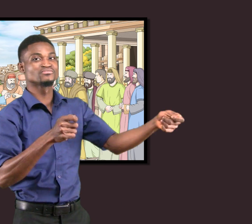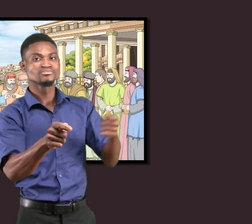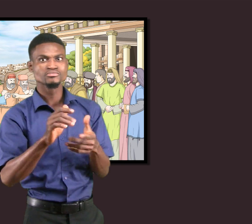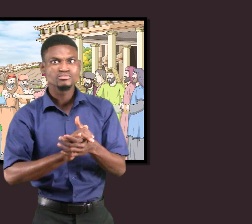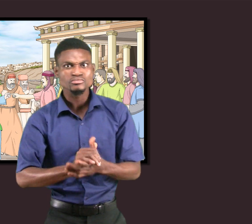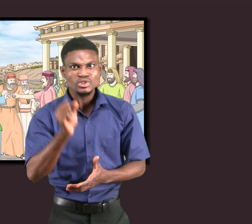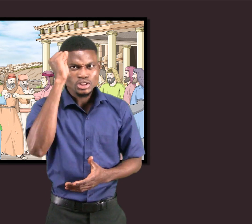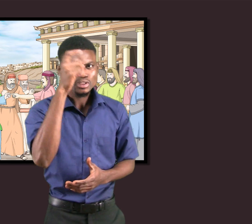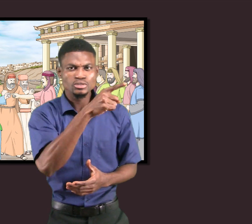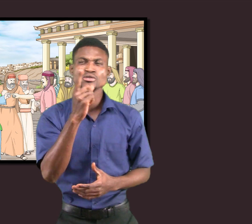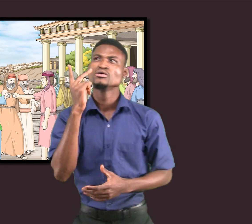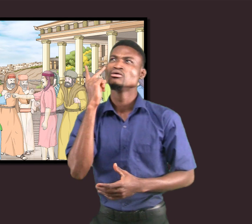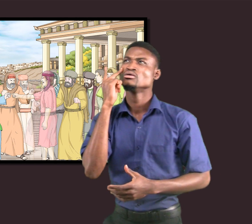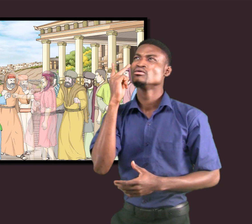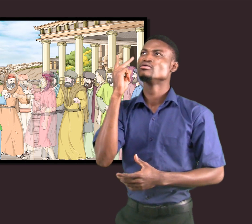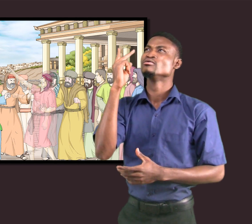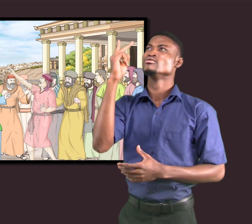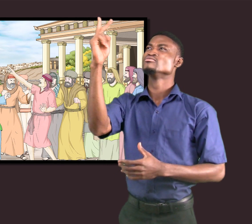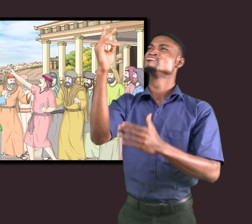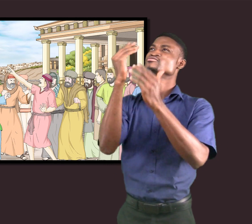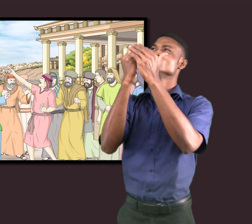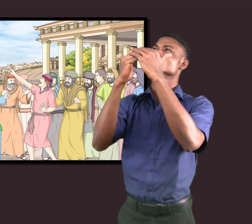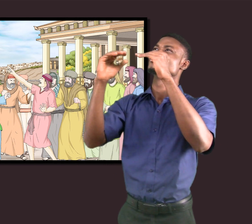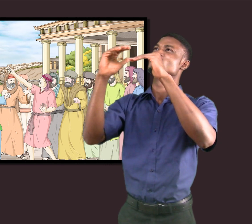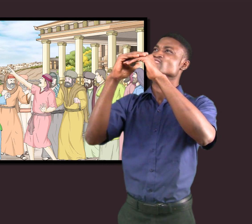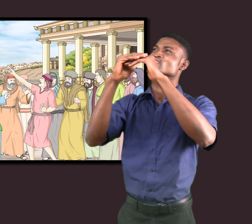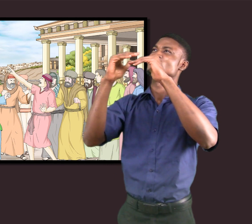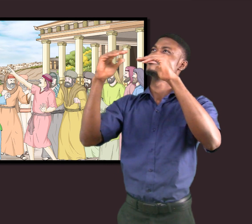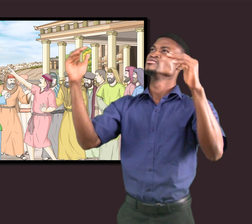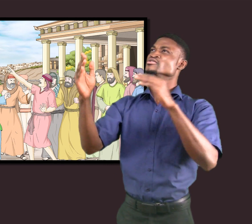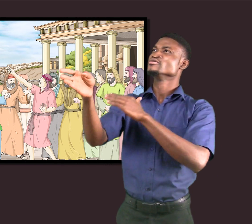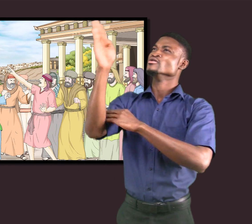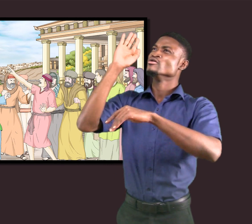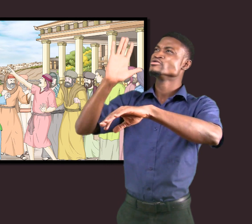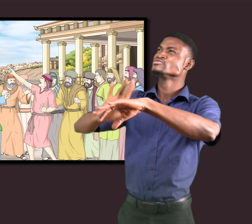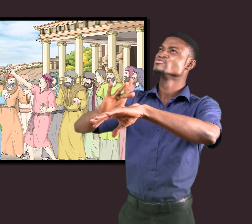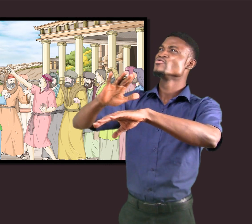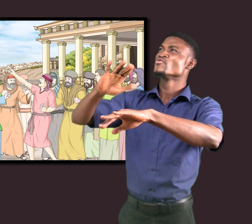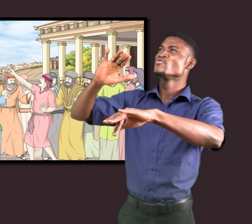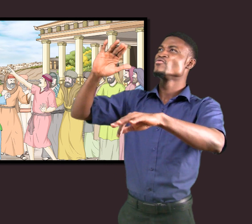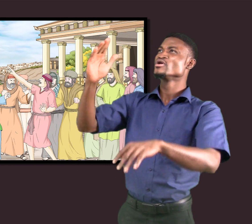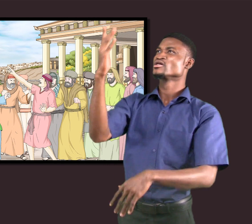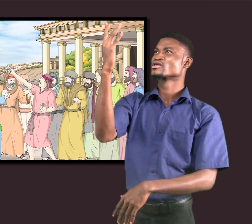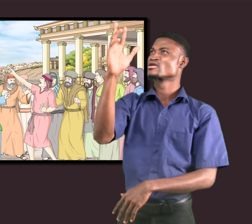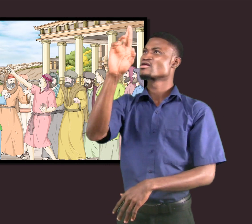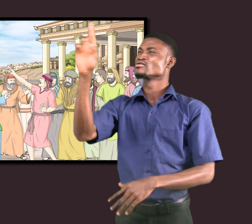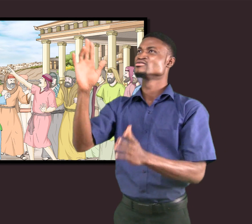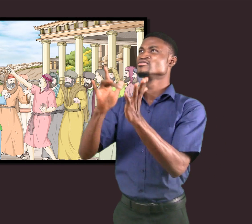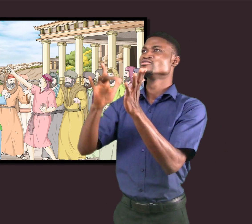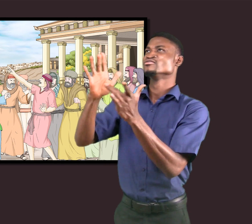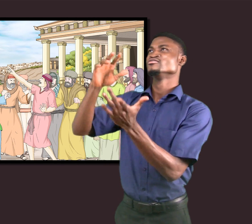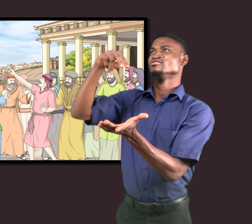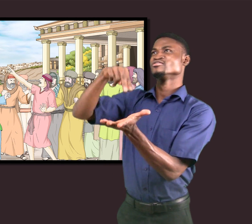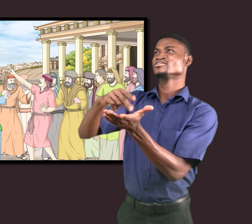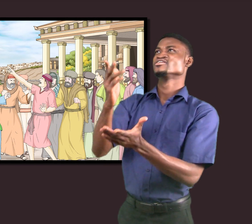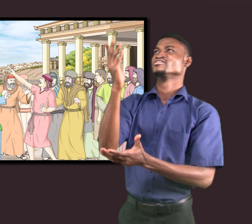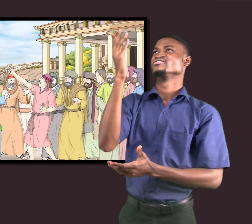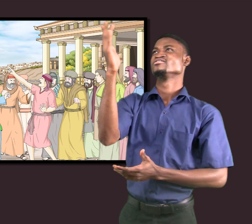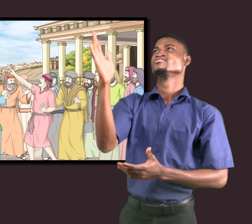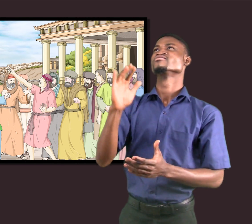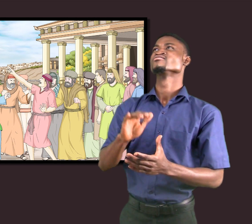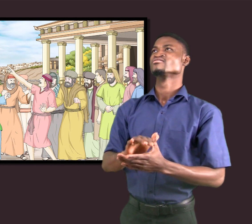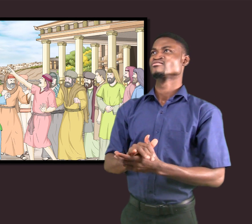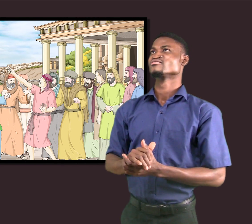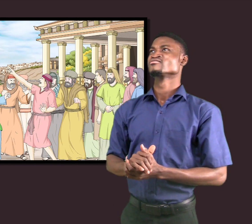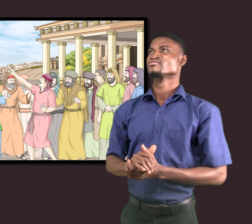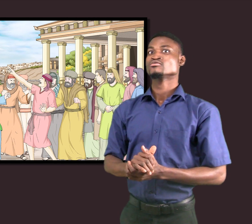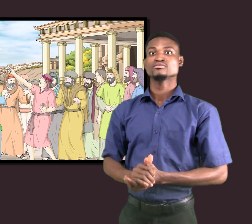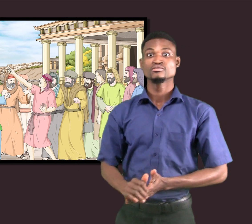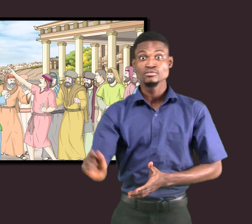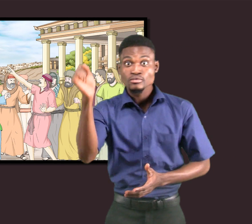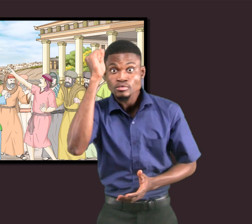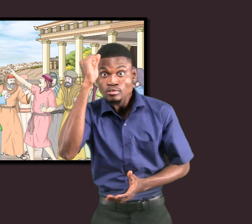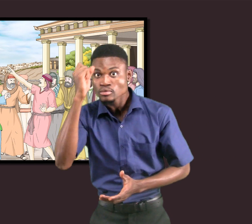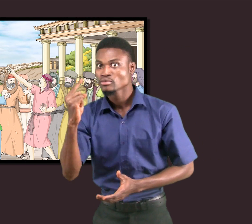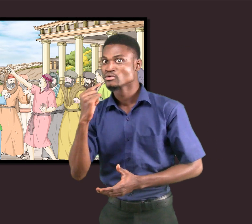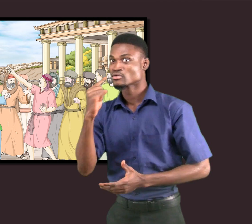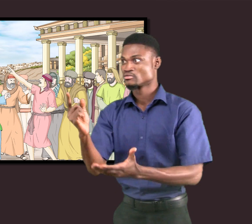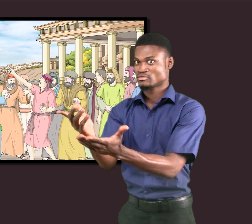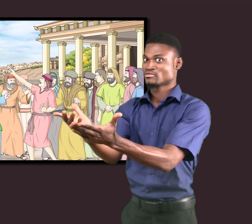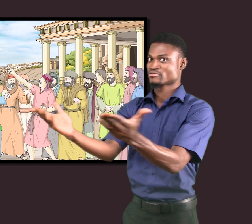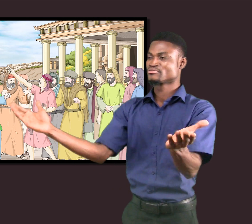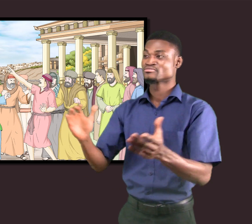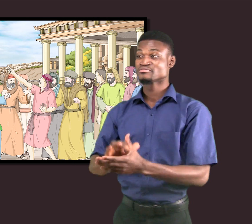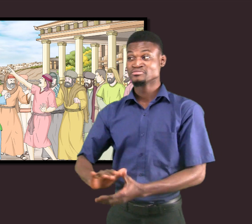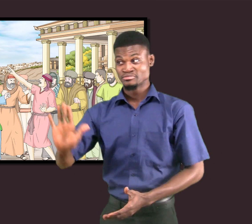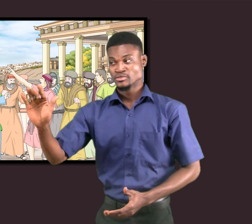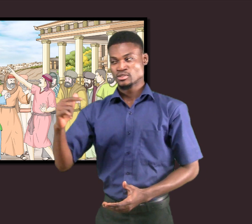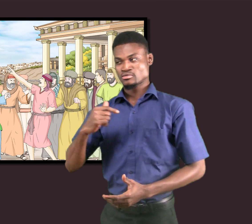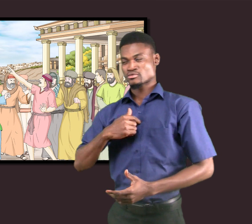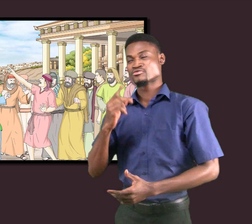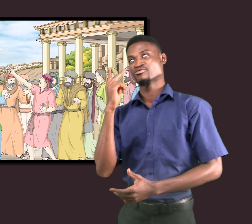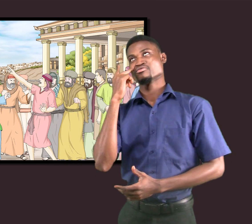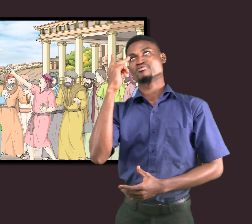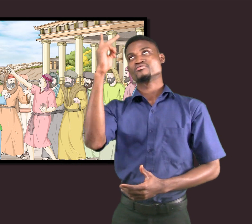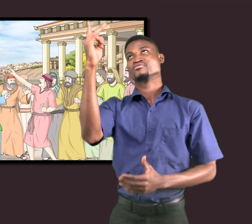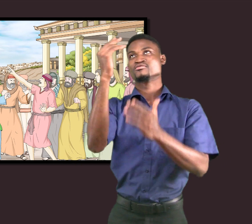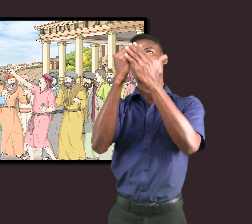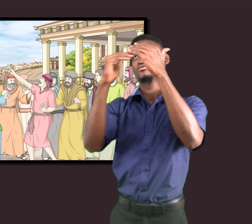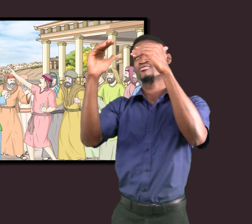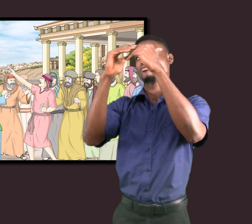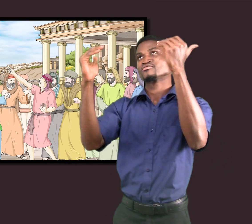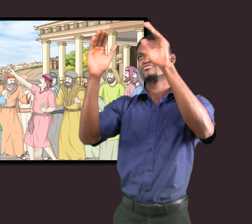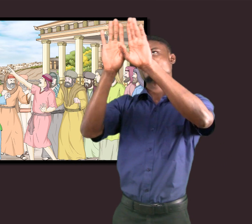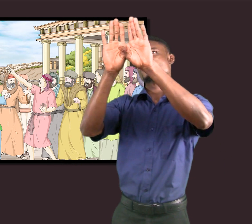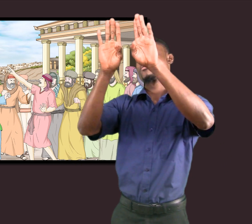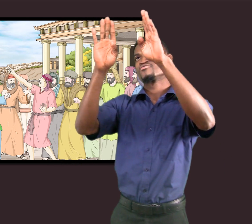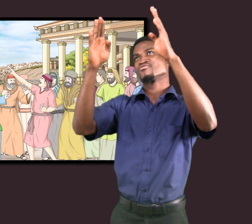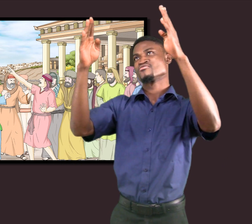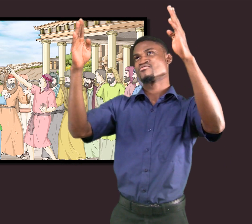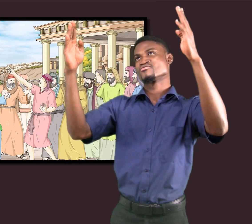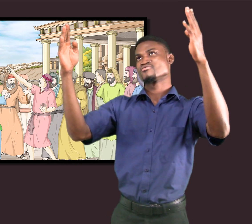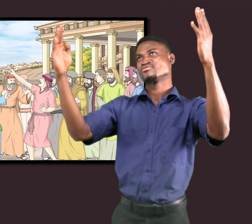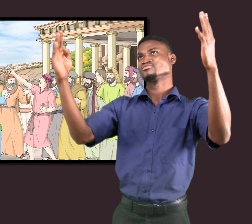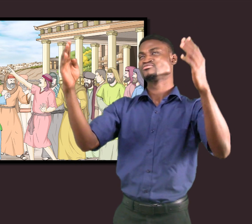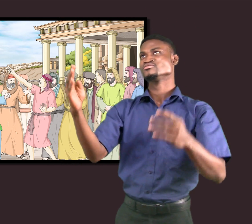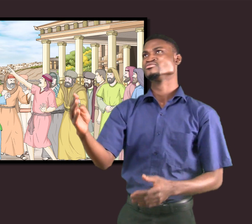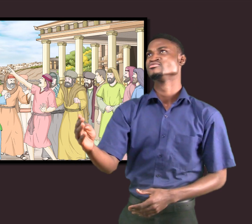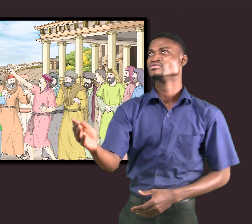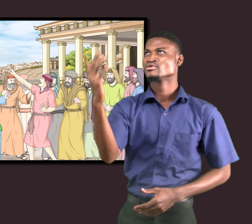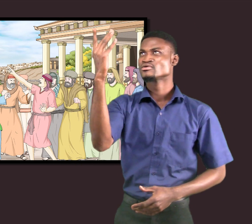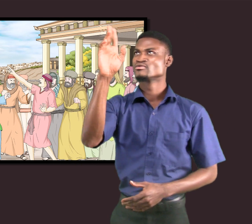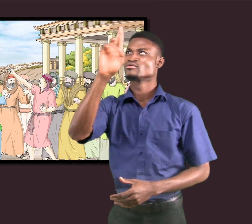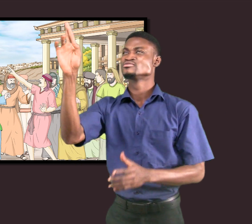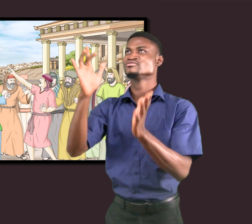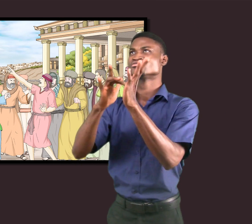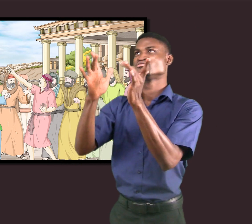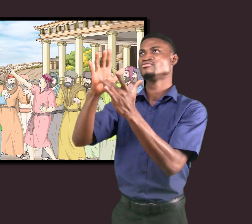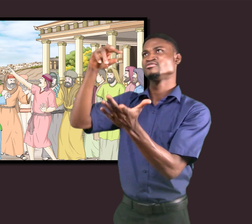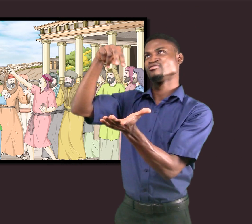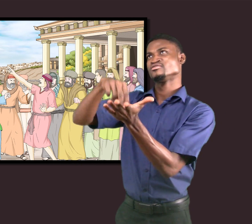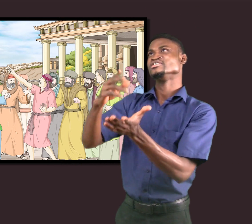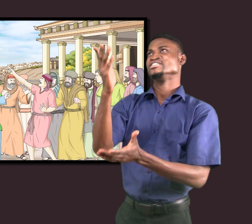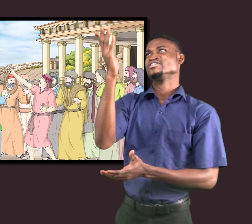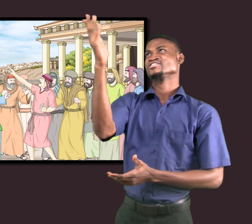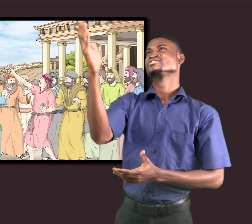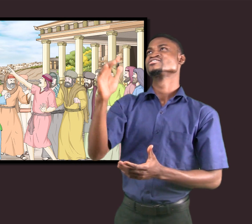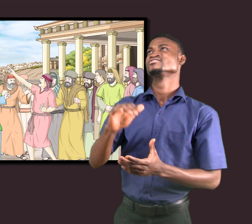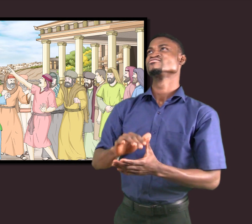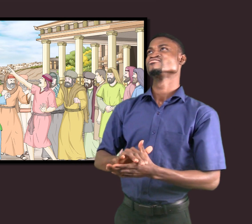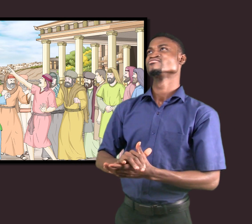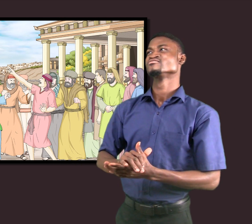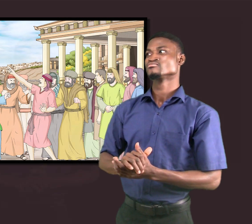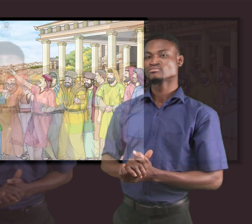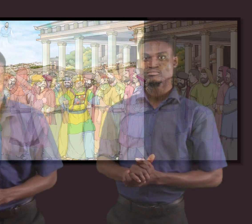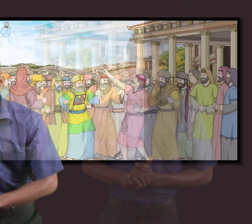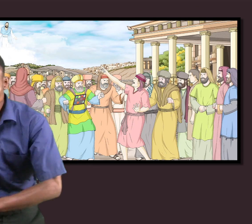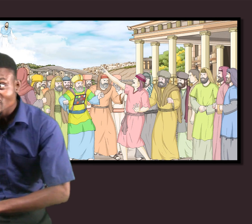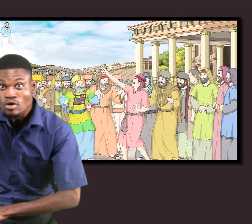But Stephen, full of the Holy Spirit, looked intently into heaven and saw the glory of God and Jesus standing at the right hand of God.